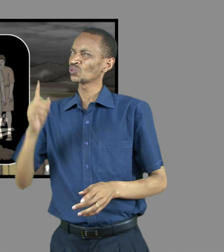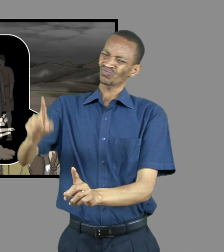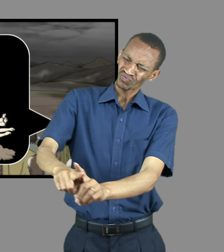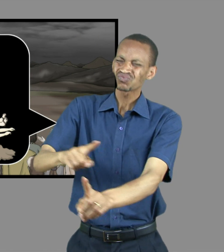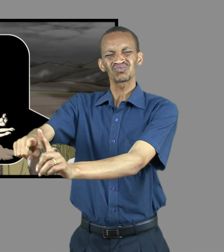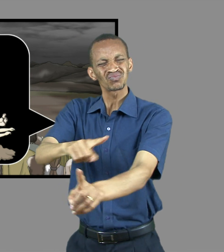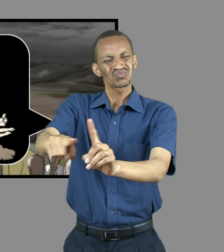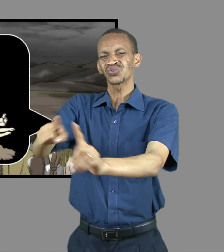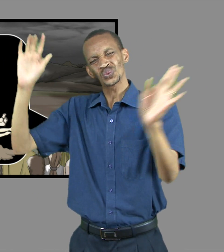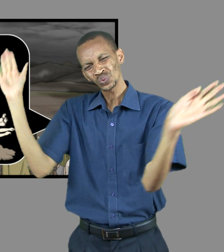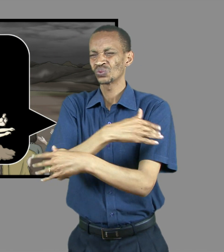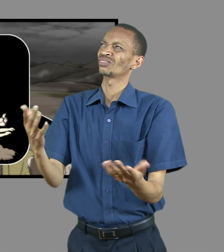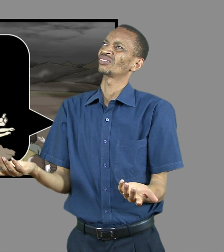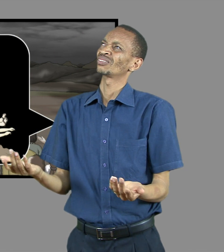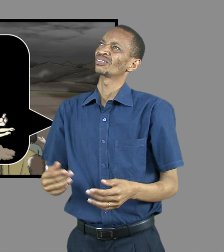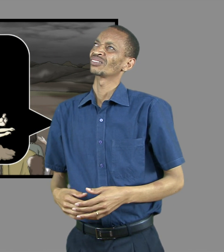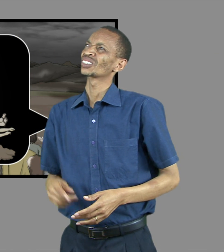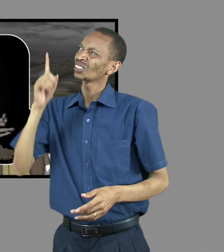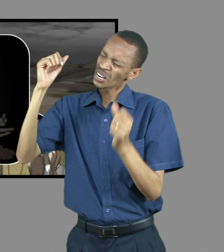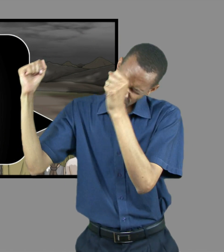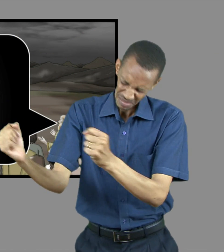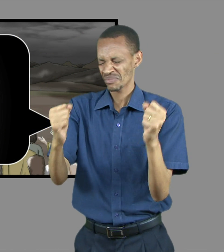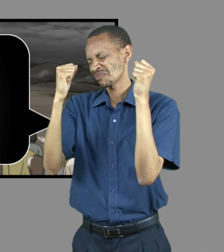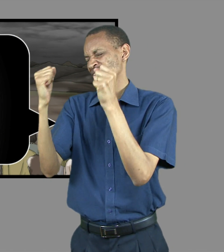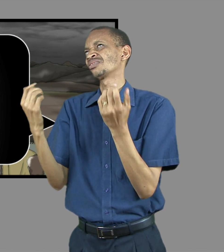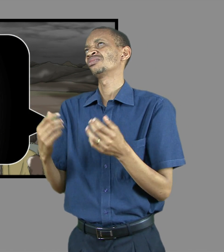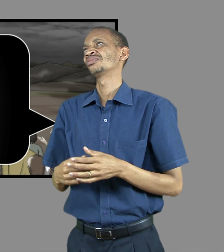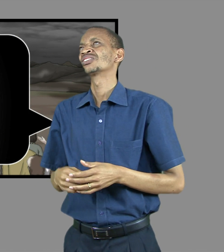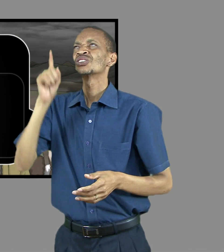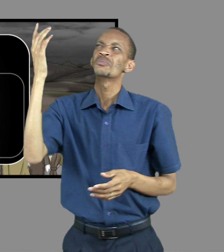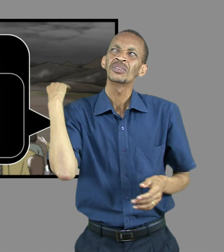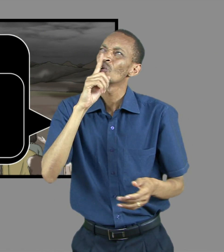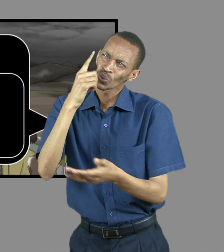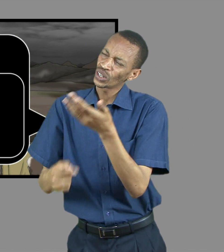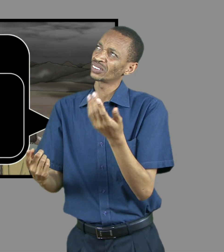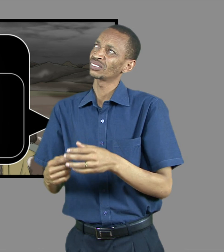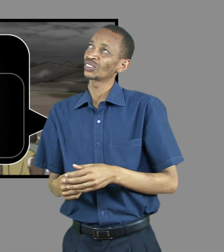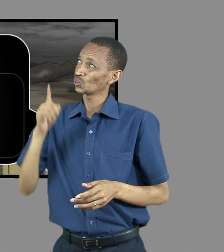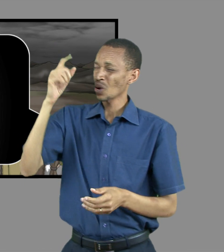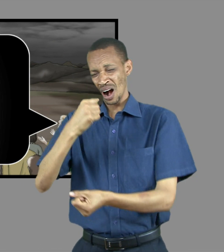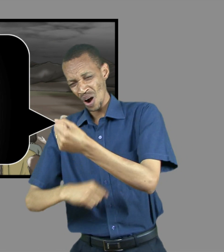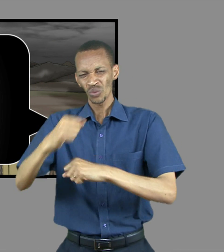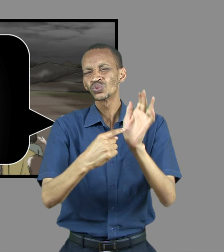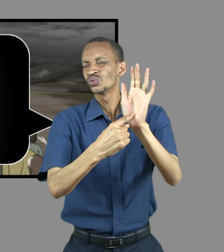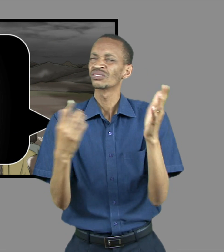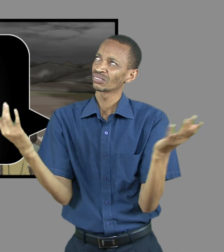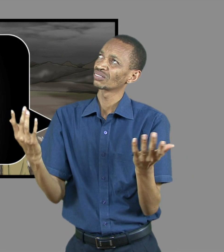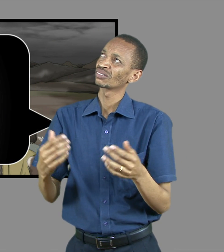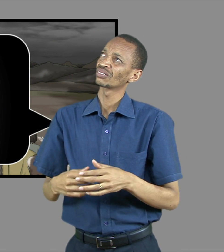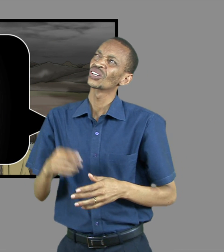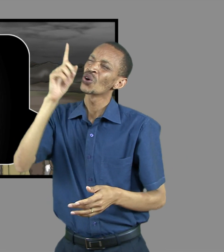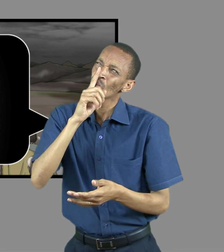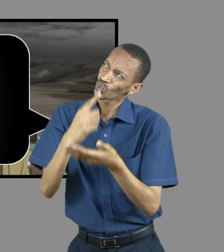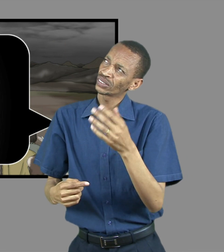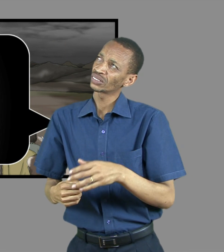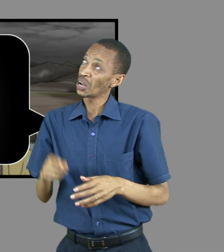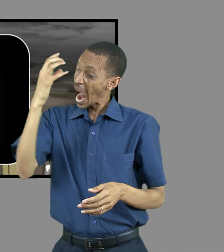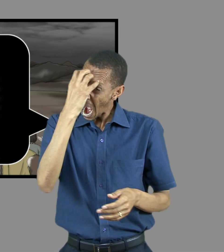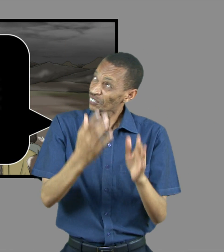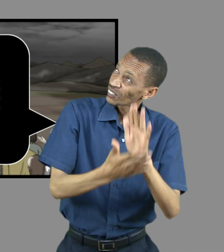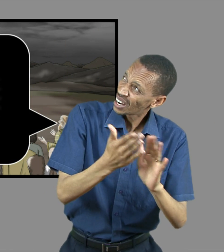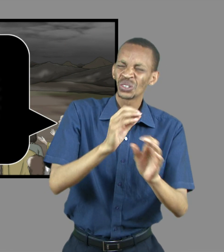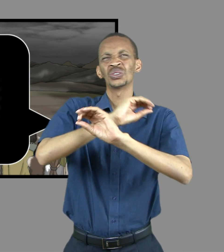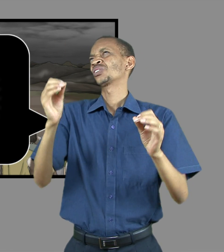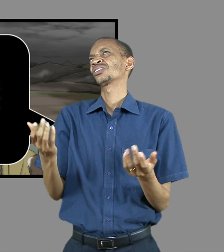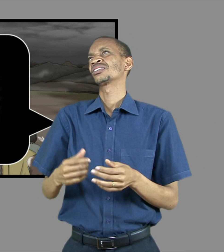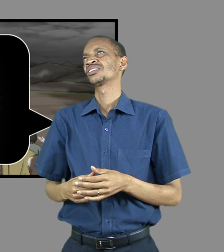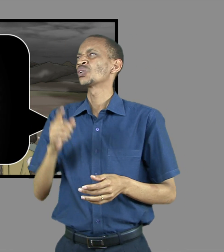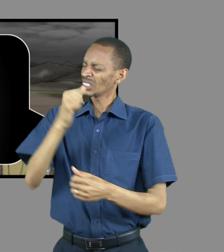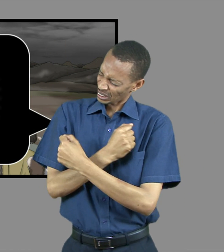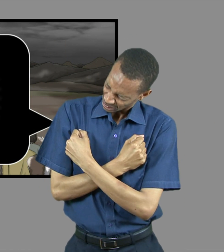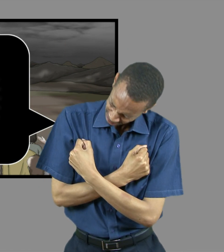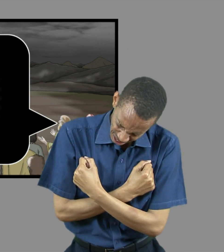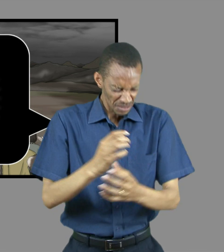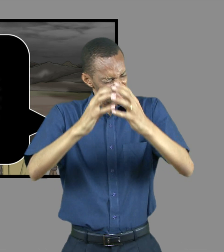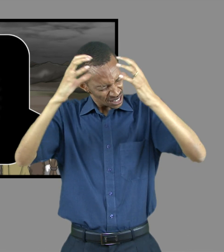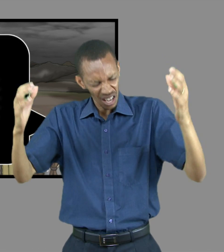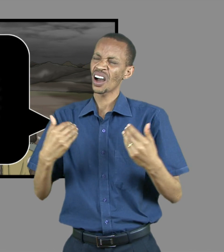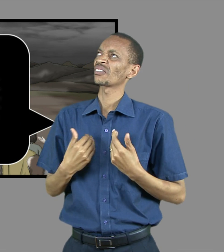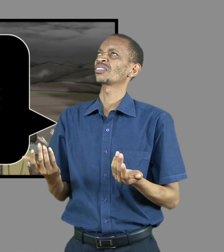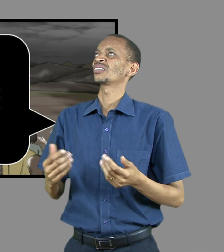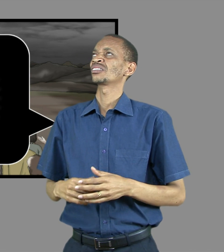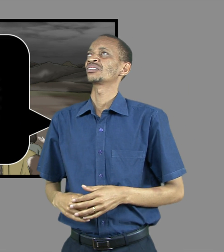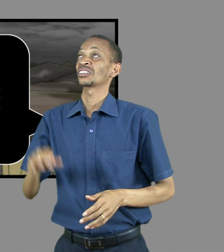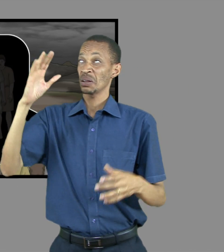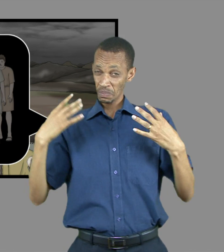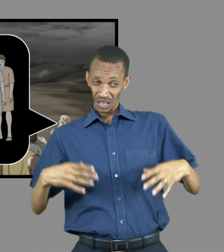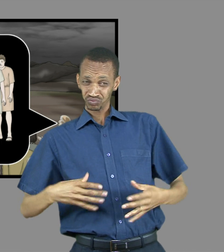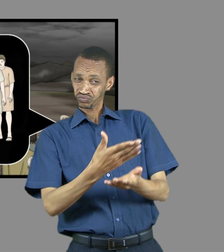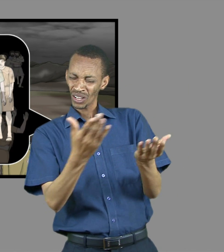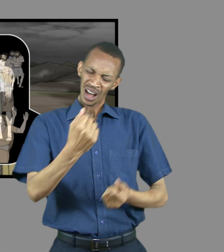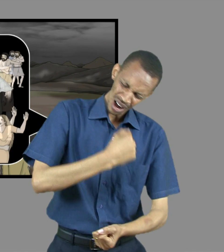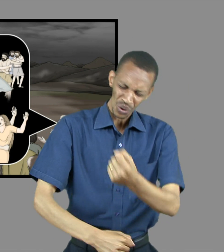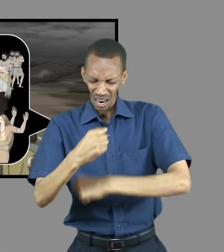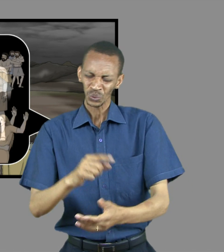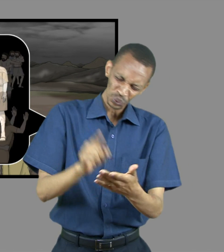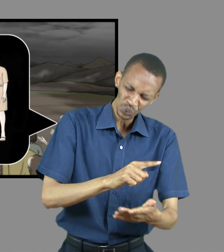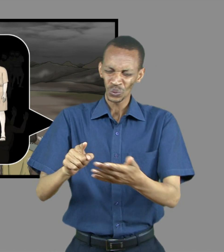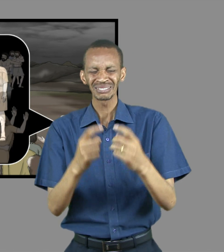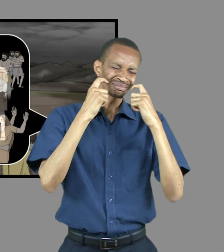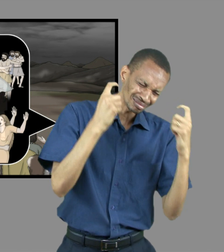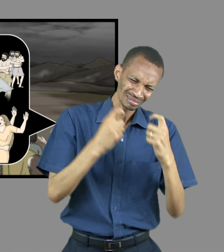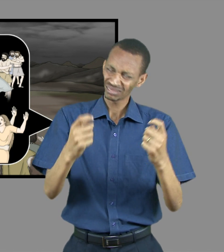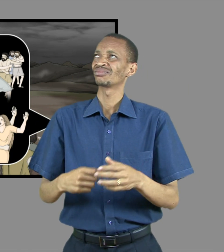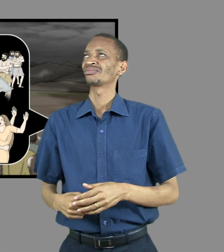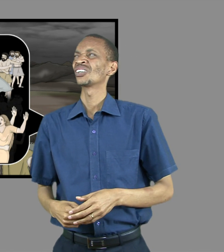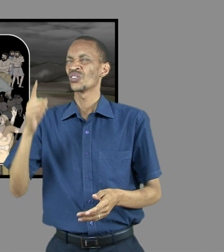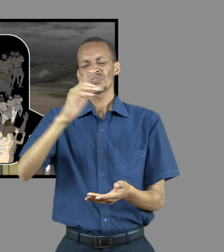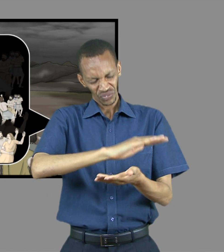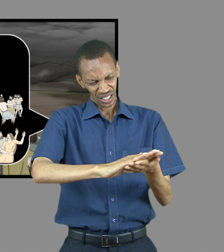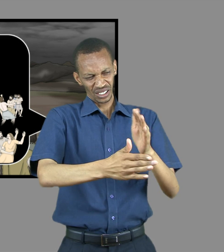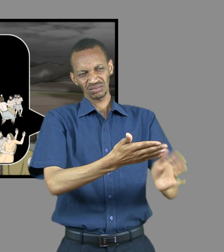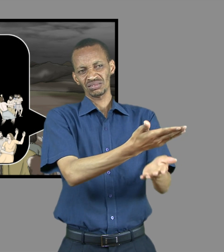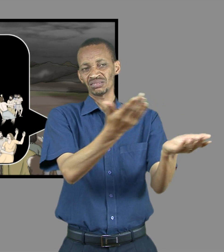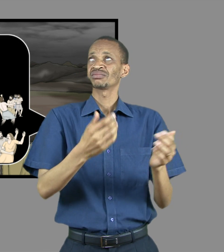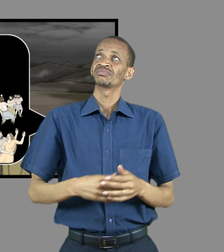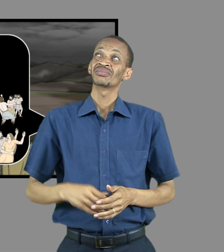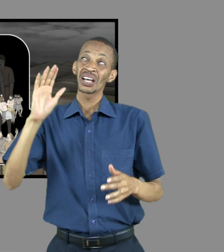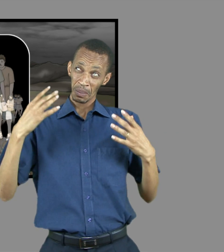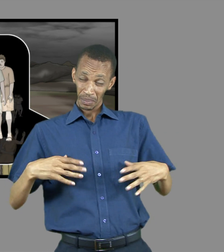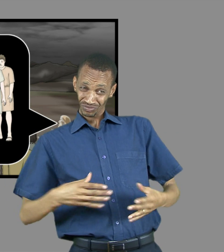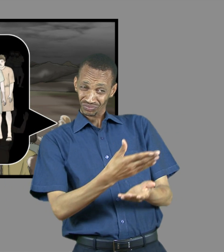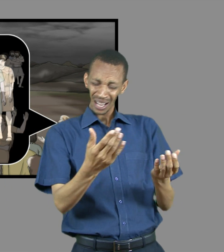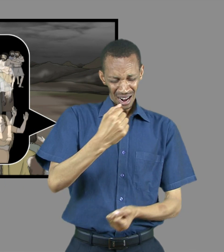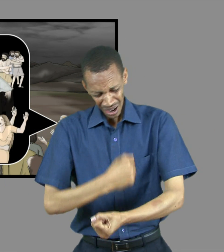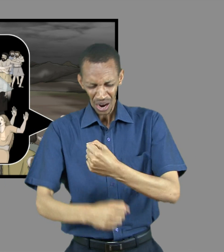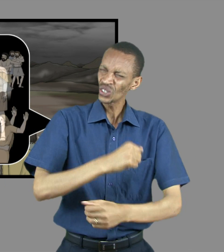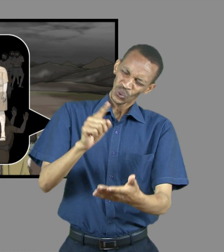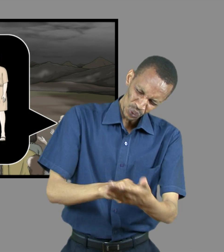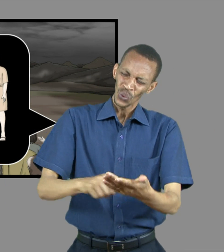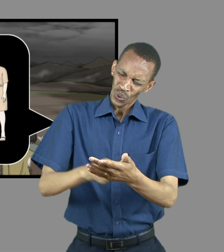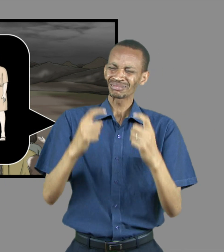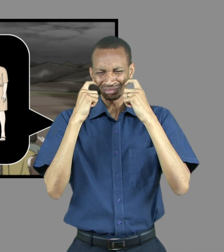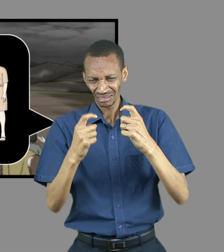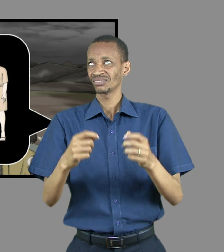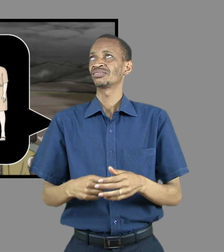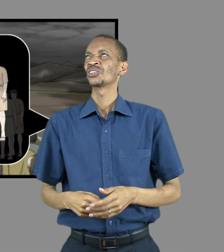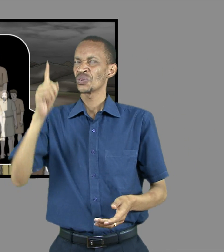So now I pray, may the power of my Lord be magnified, just as You have declared: ‘The LORD is slow to anger and abounding in loving devotion, forgiving iniquity and transgression.